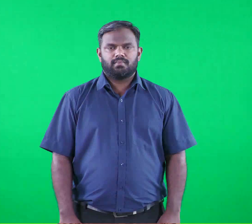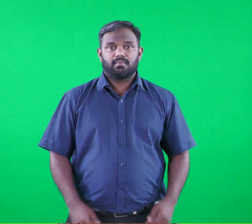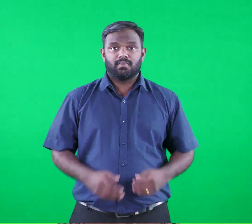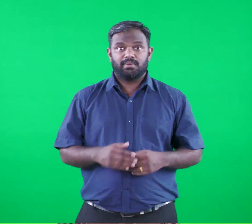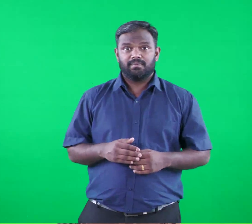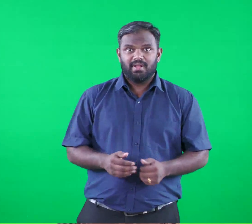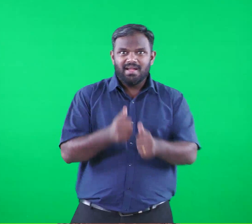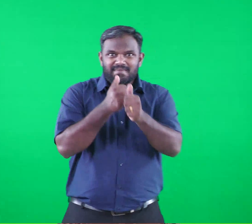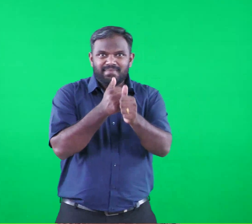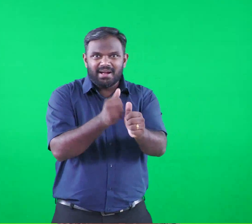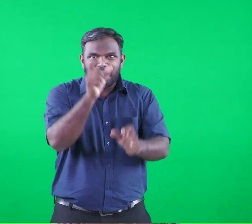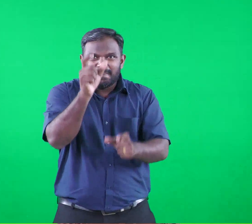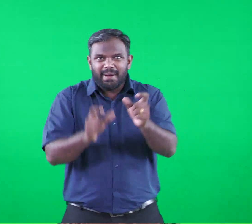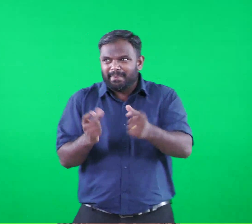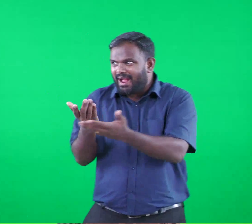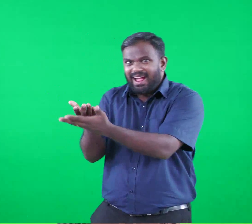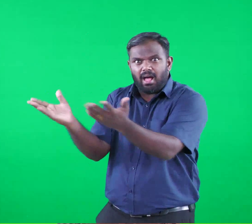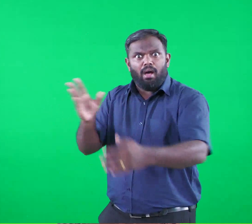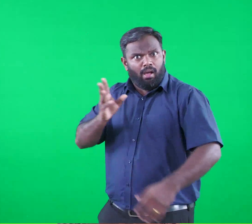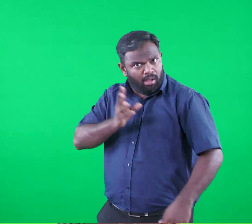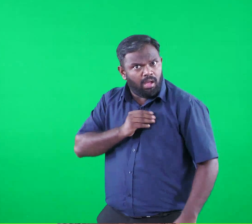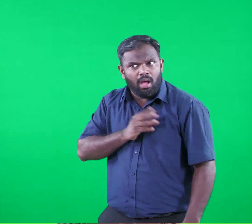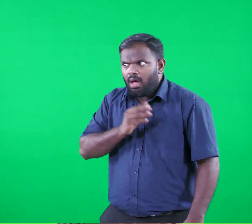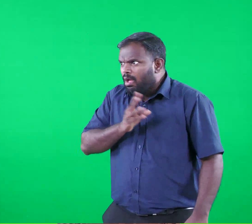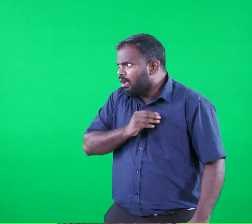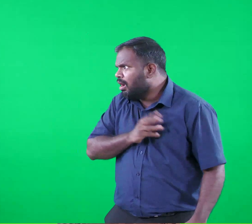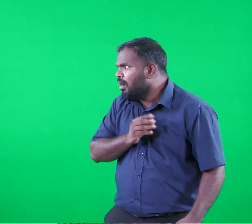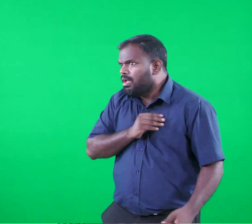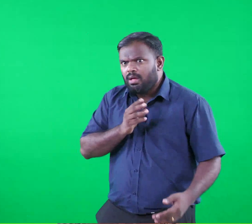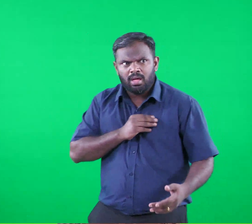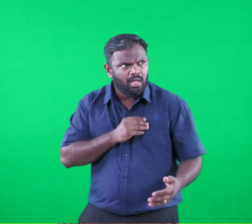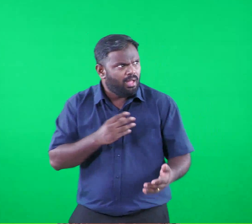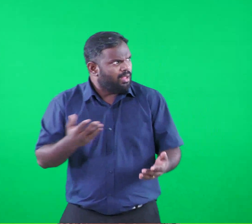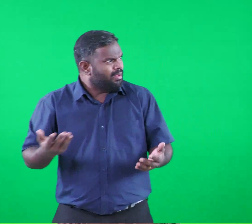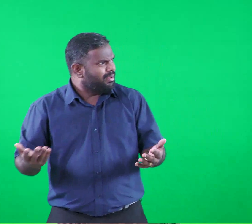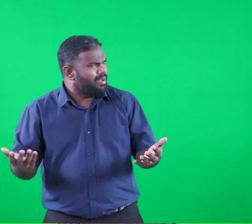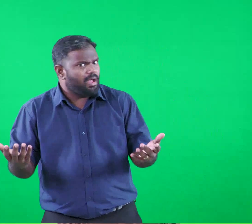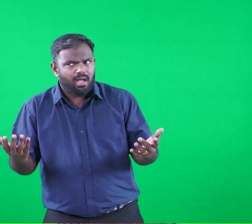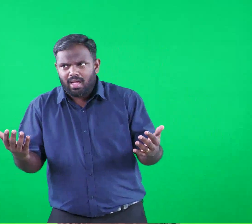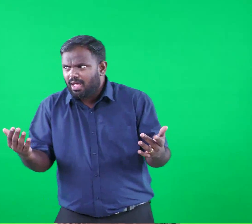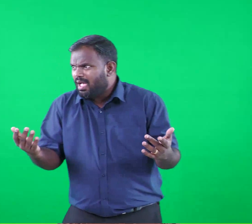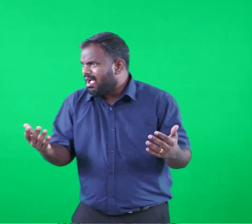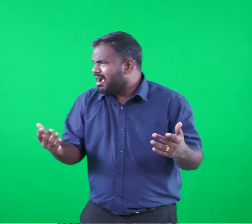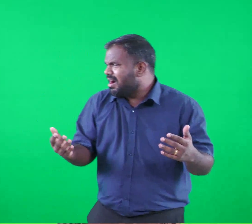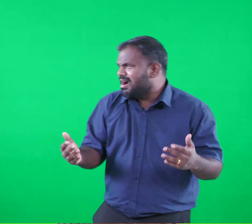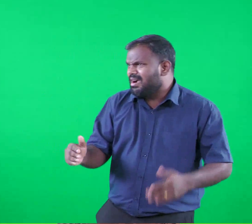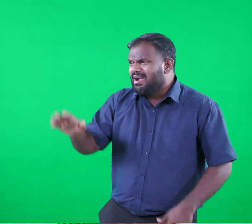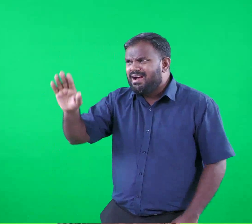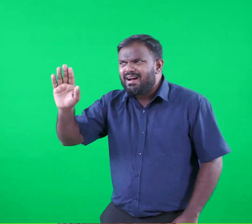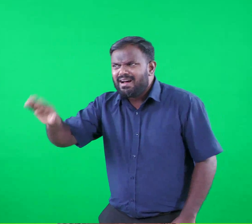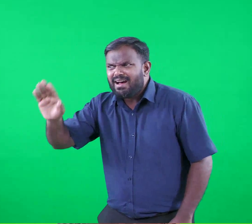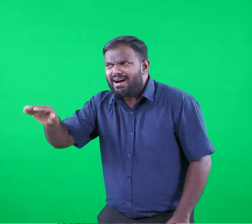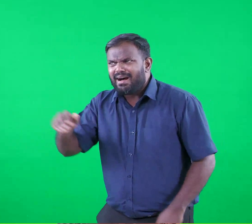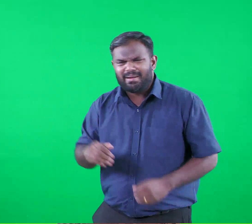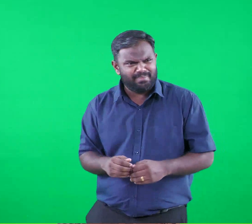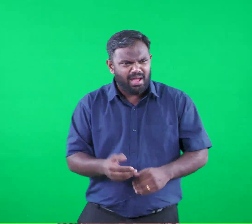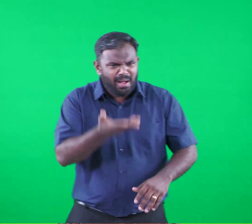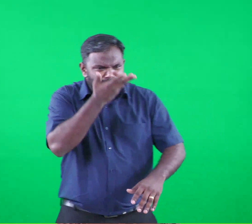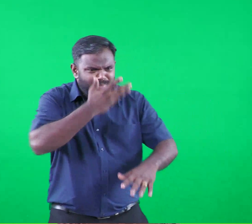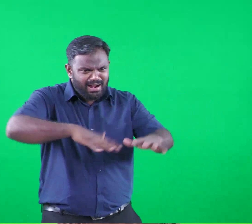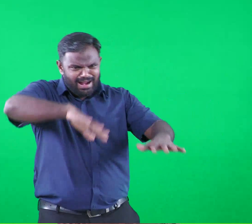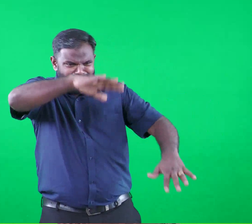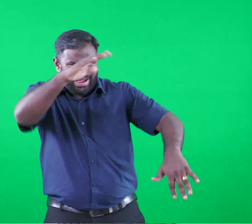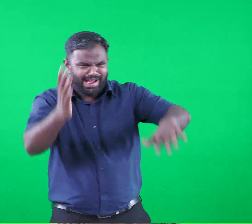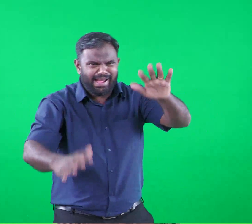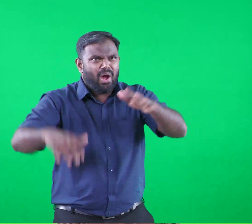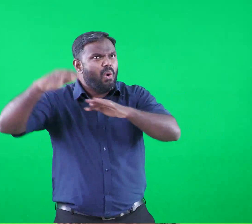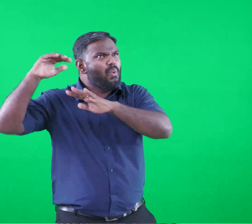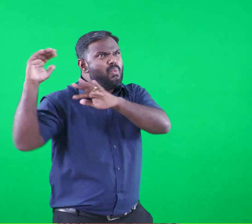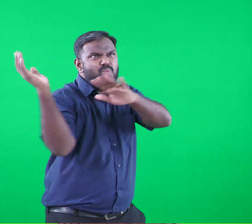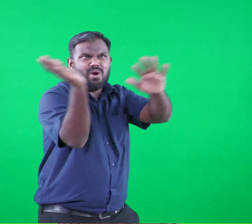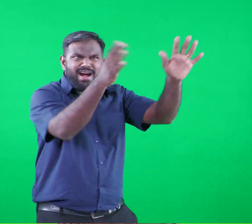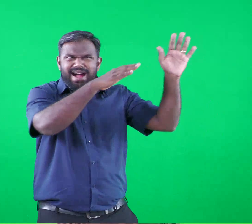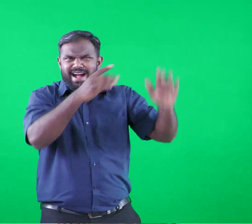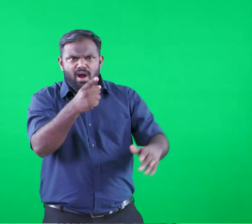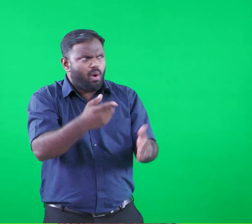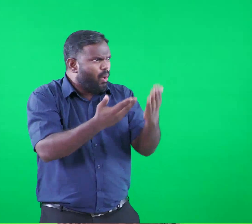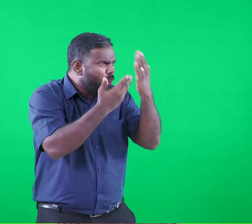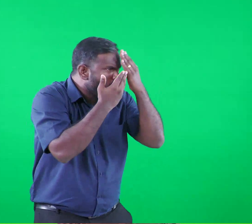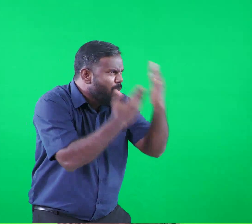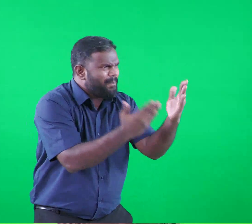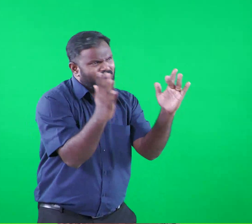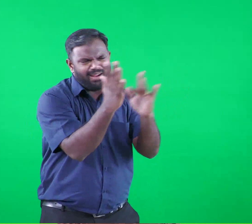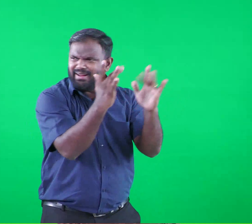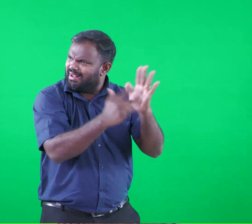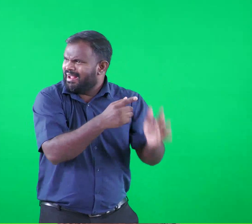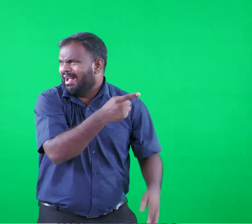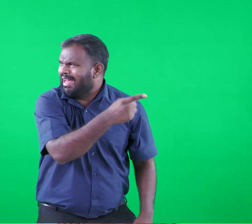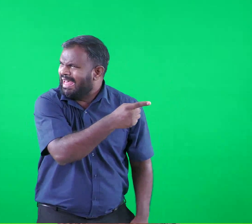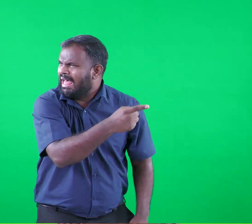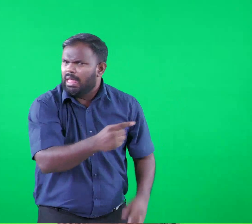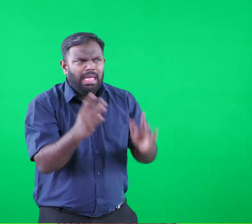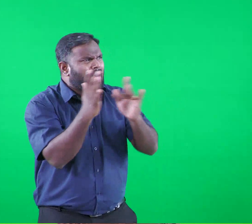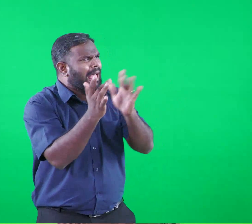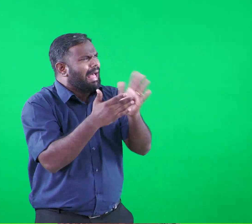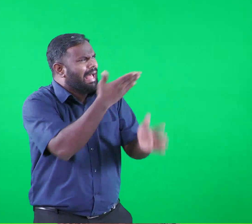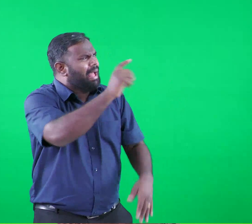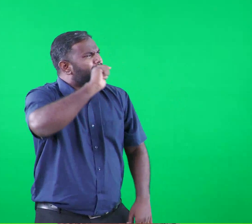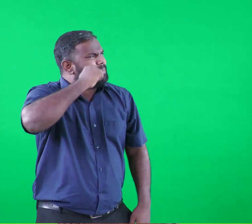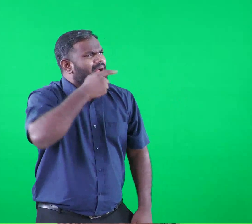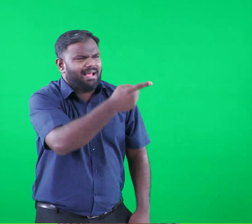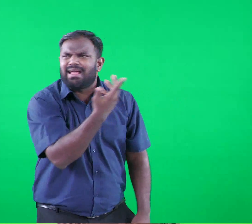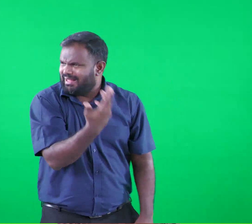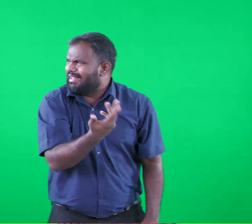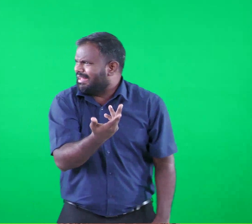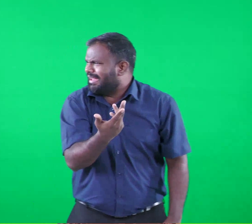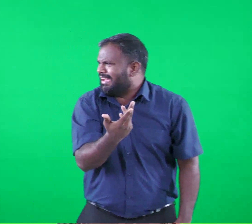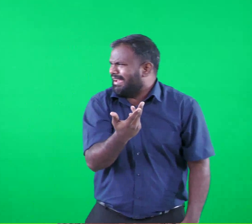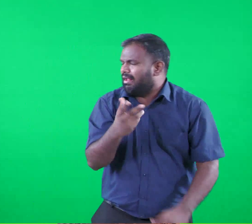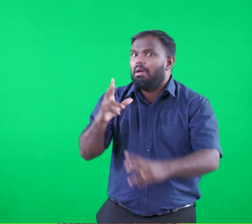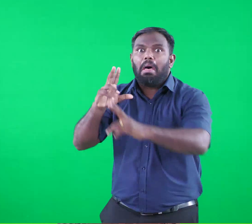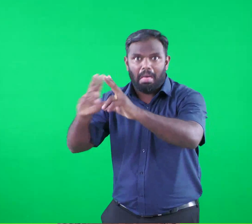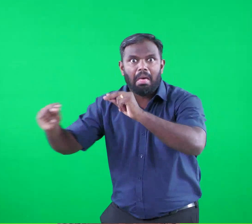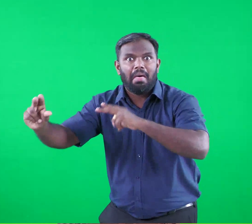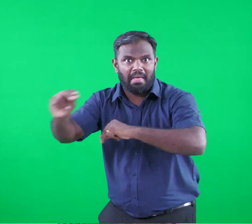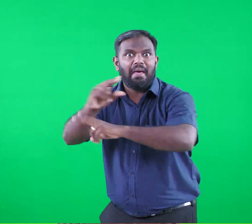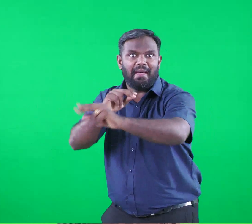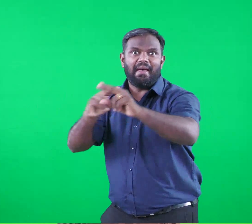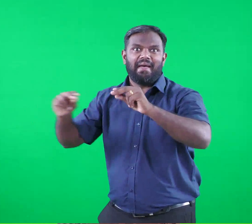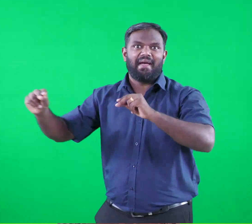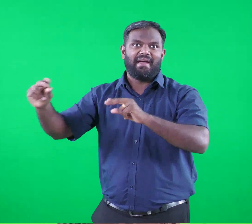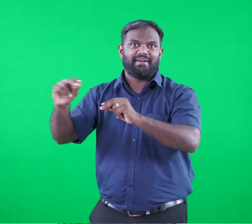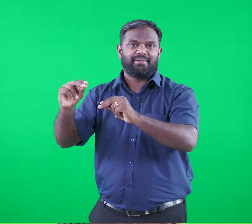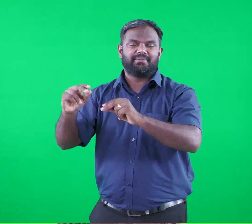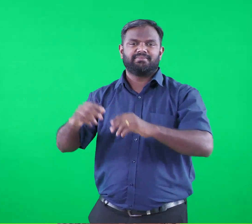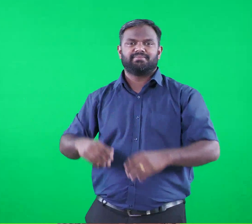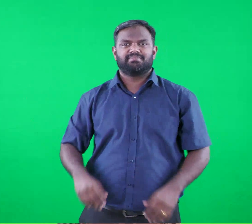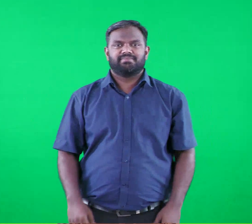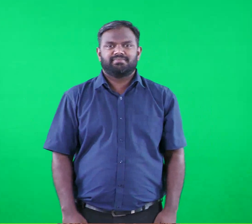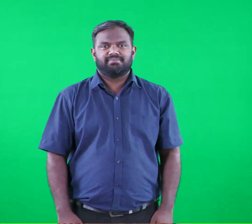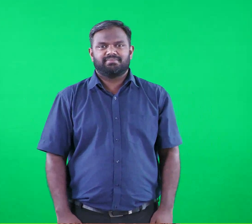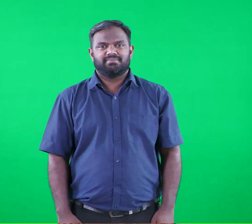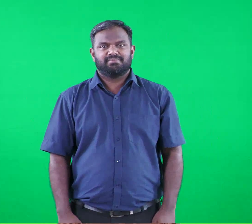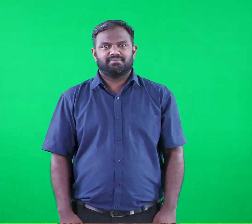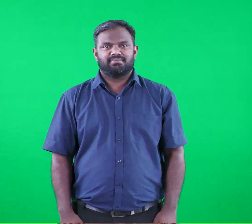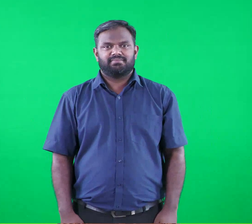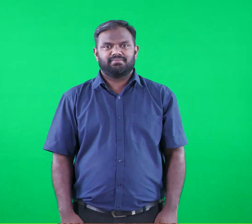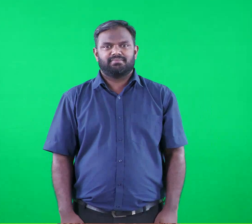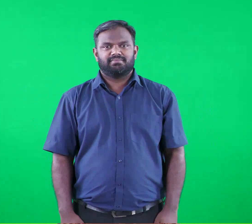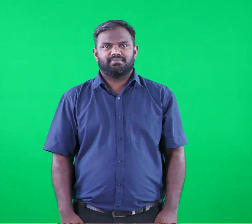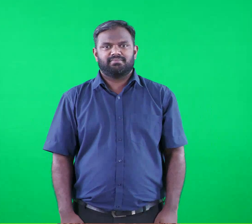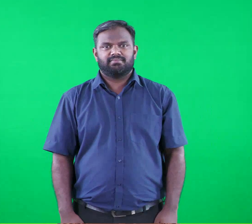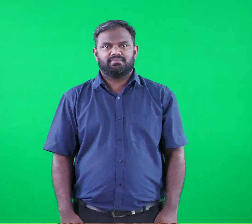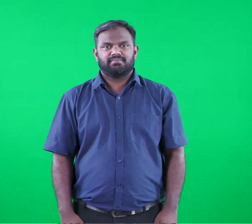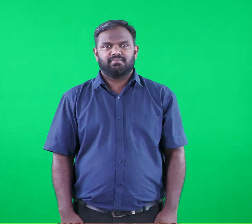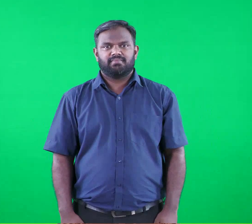Overwhelmed with fear, they asked one another, "Who is this, that even the wind and the sea obey Him?"